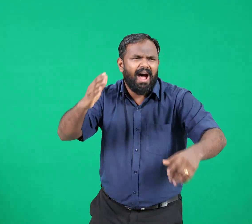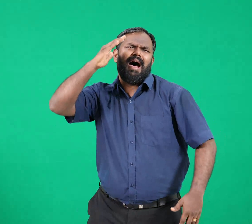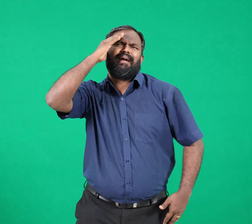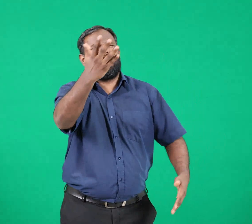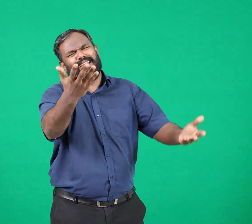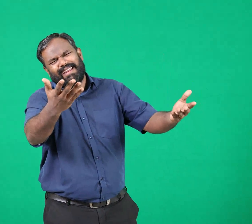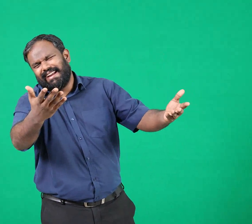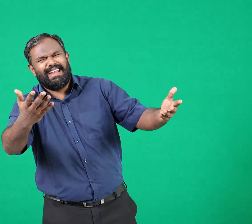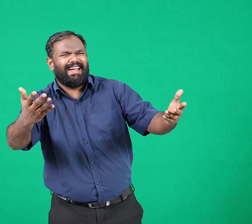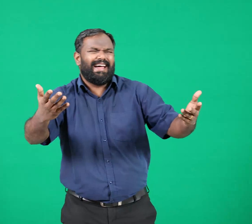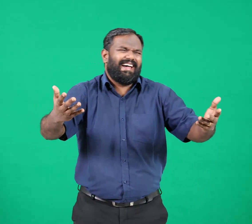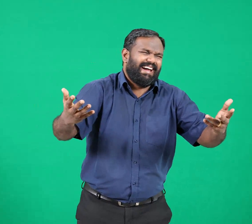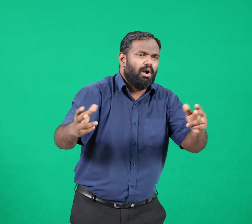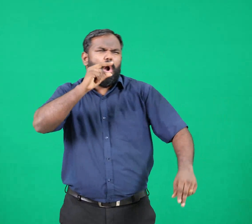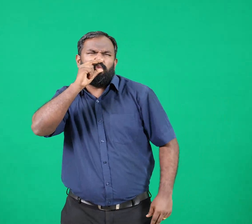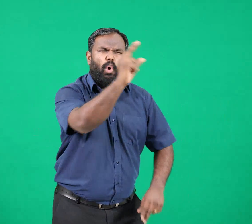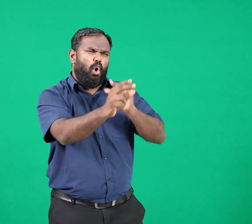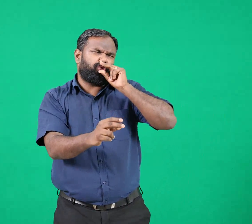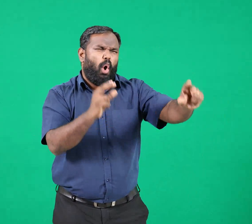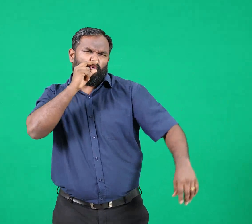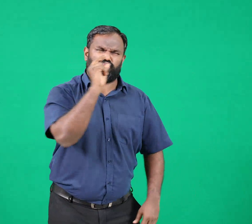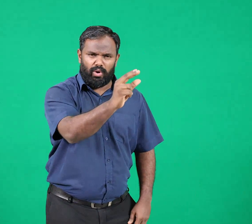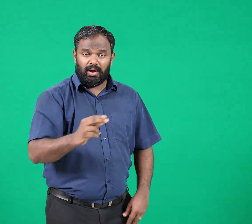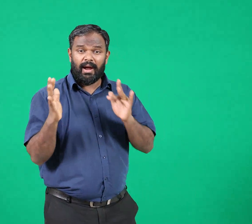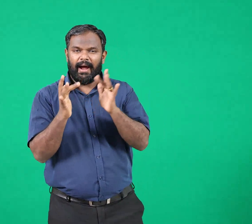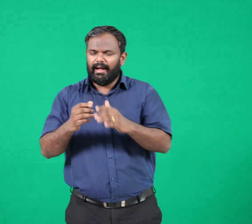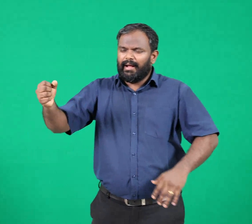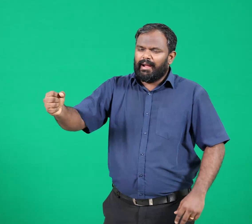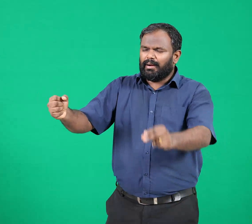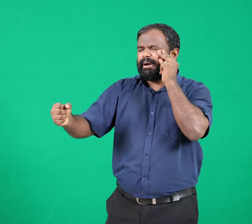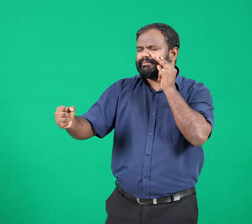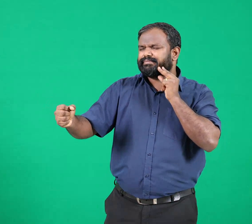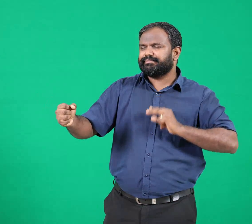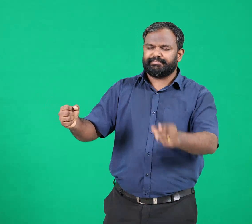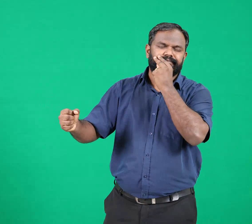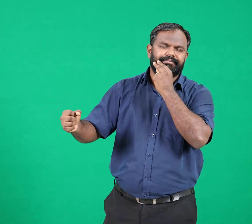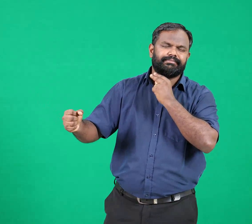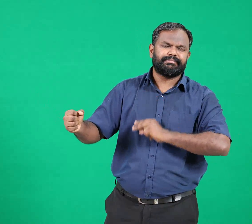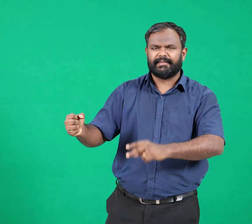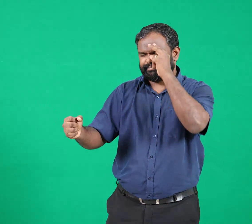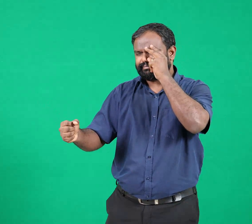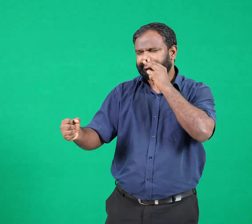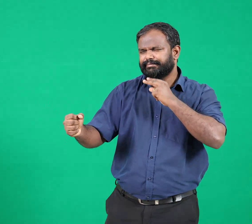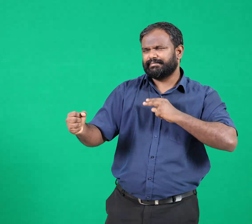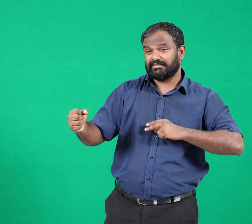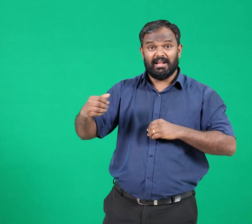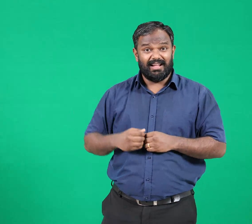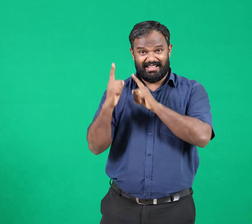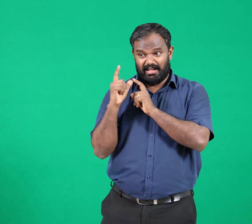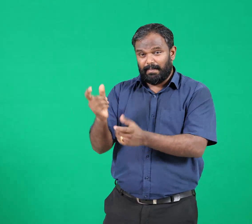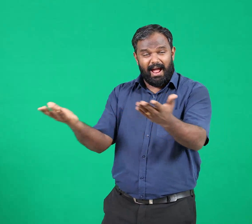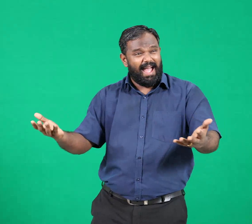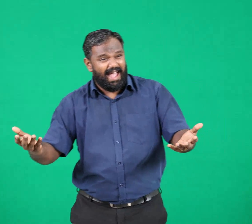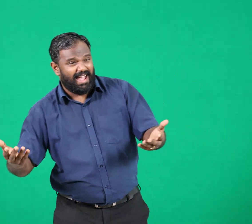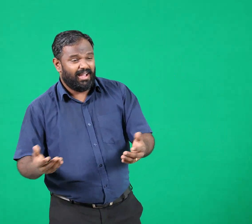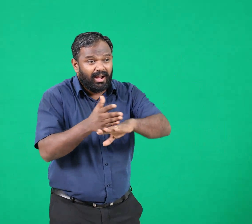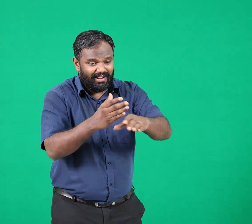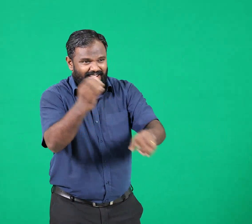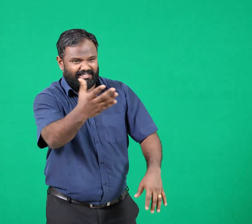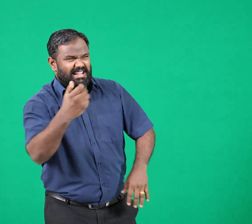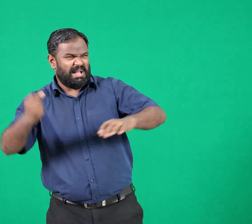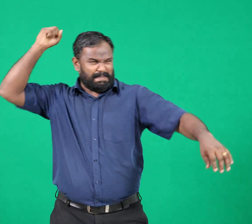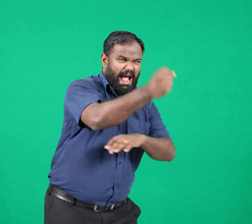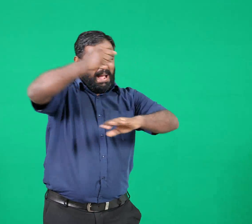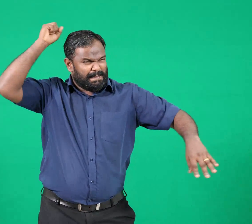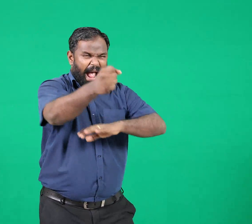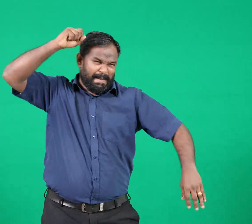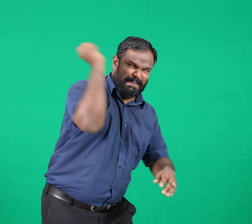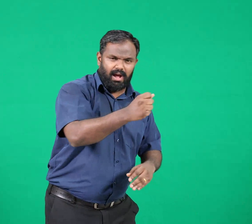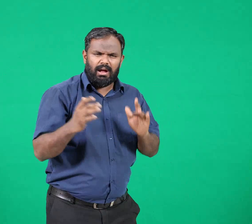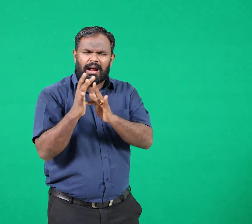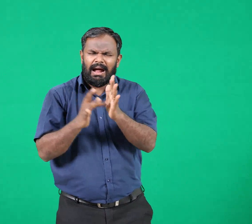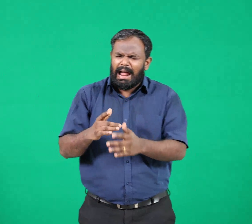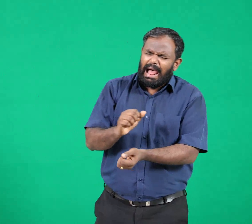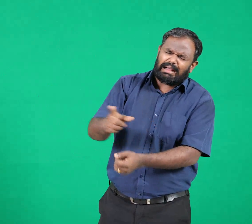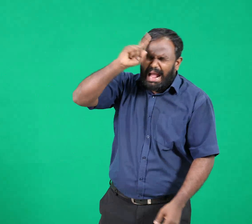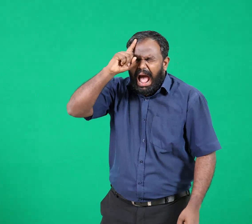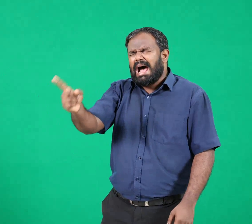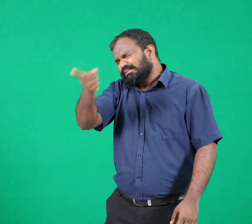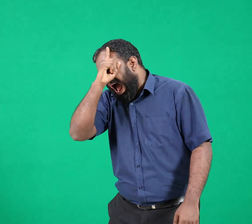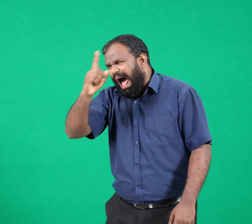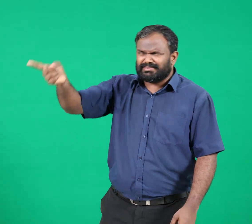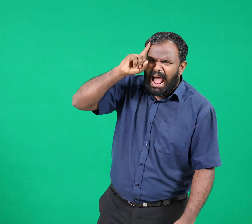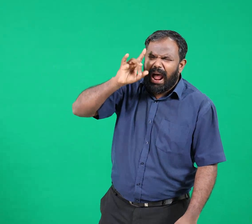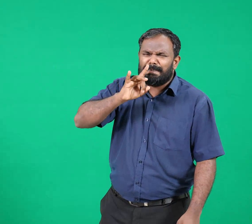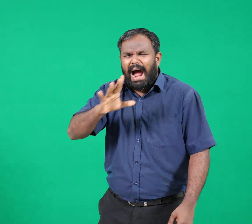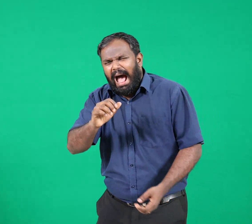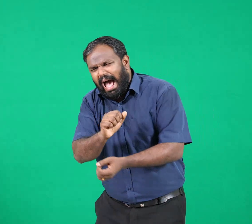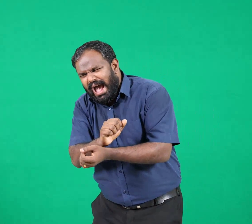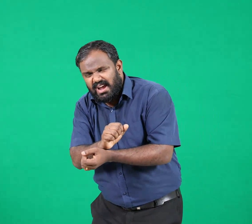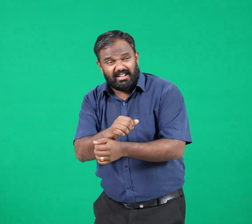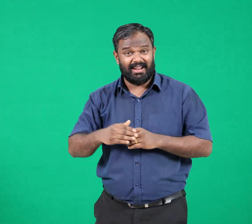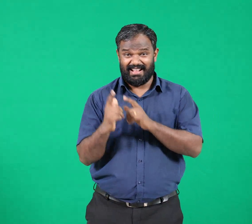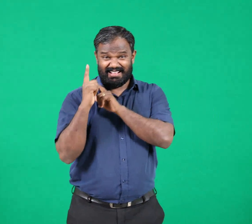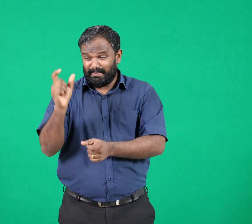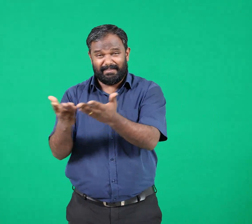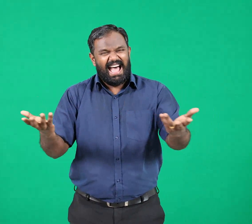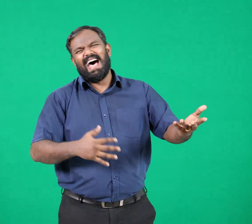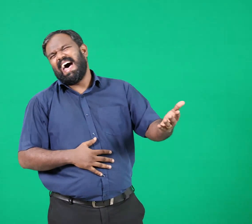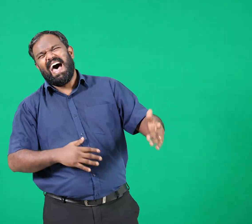Then they spit on Him and took the staff and struck Him on the head repeatedly.